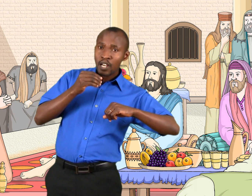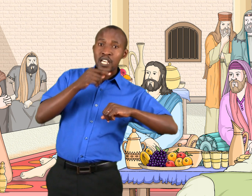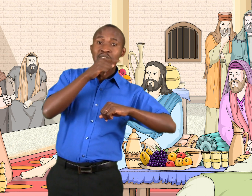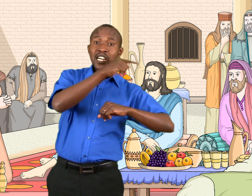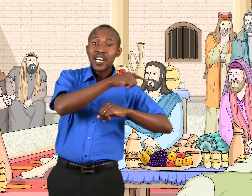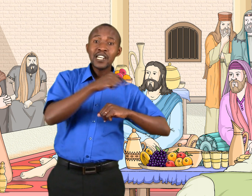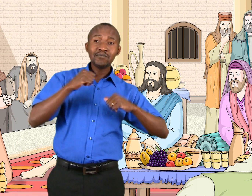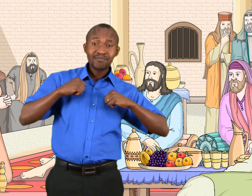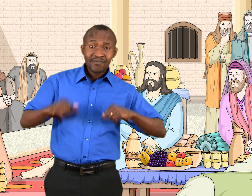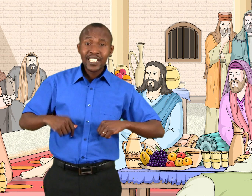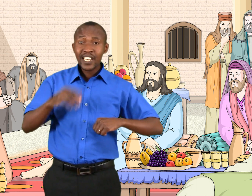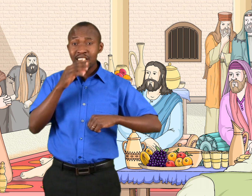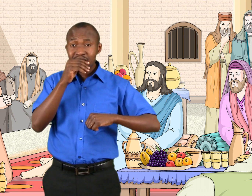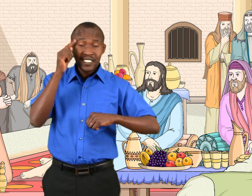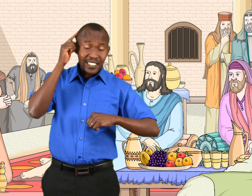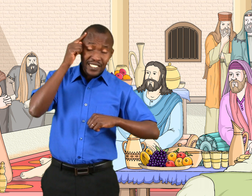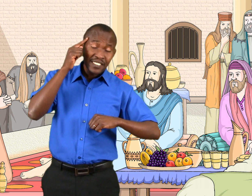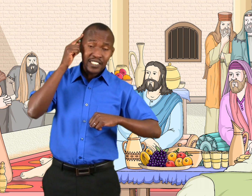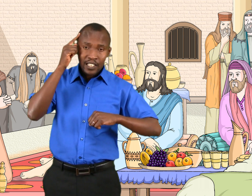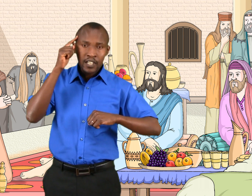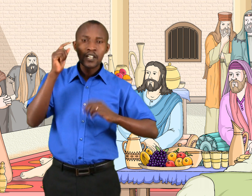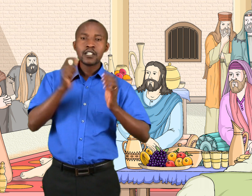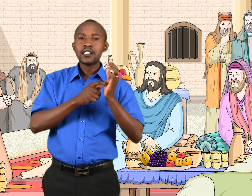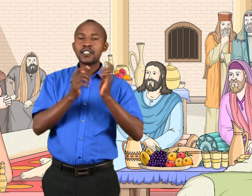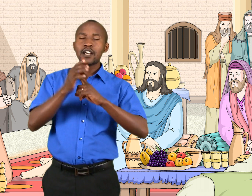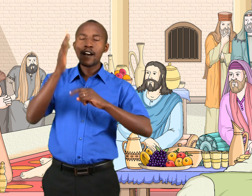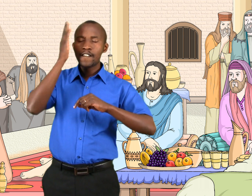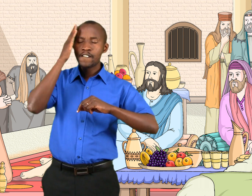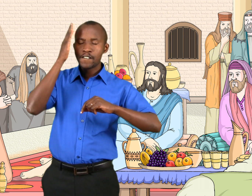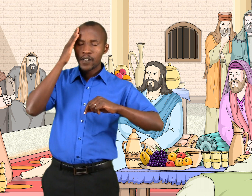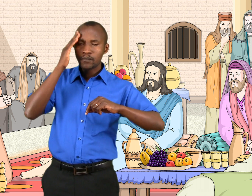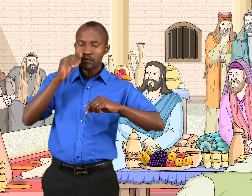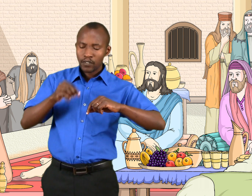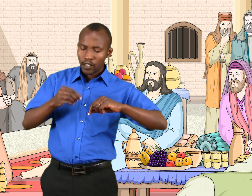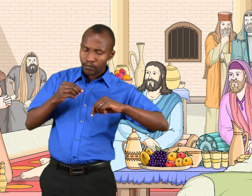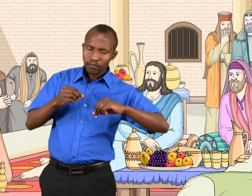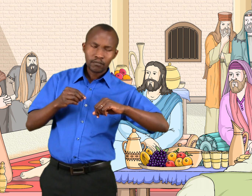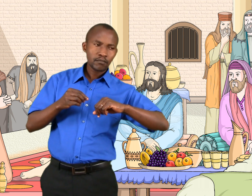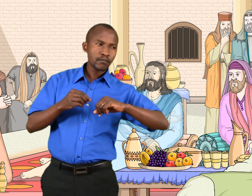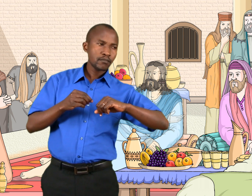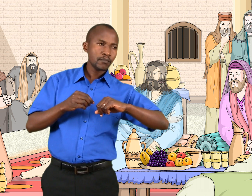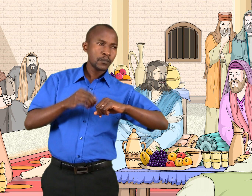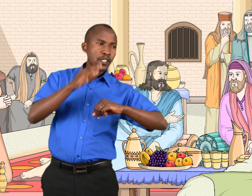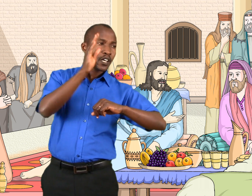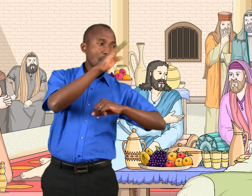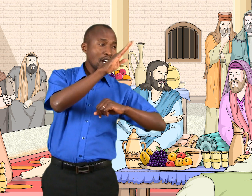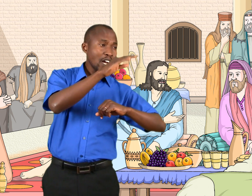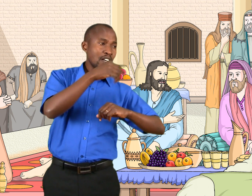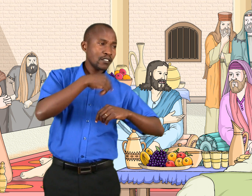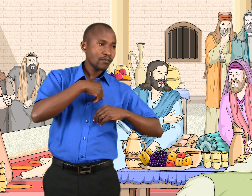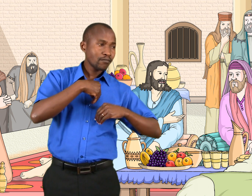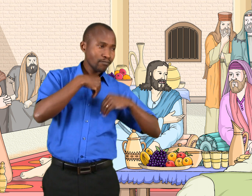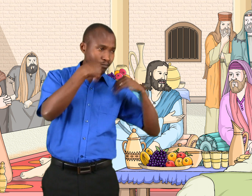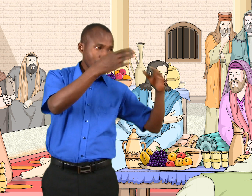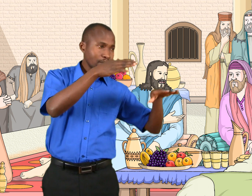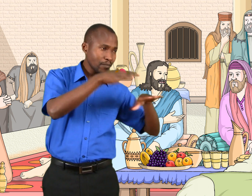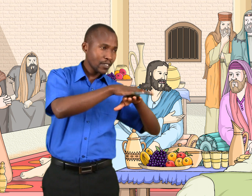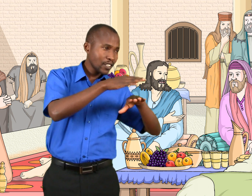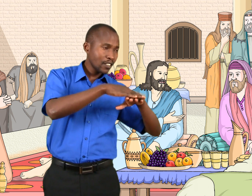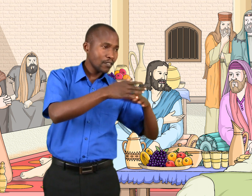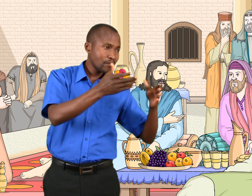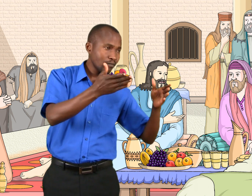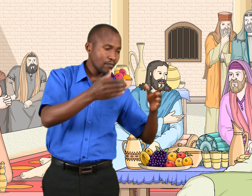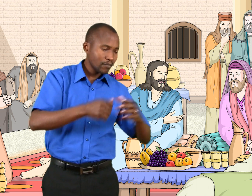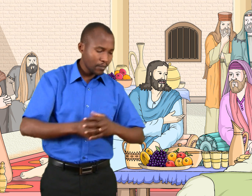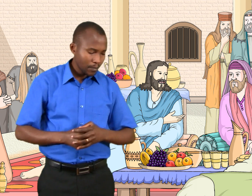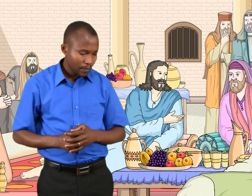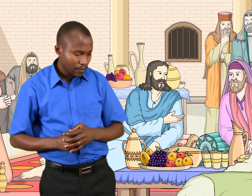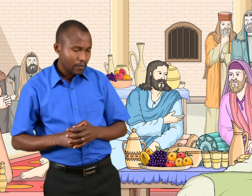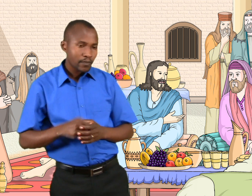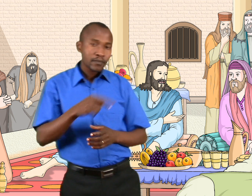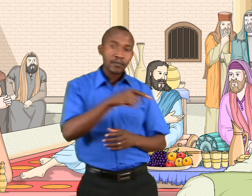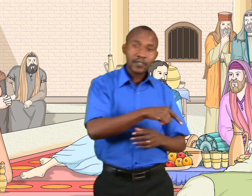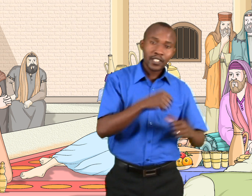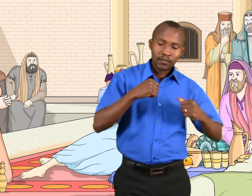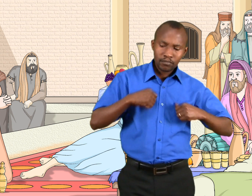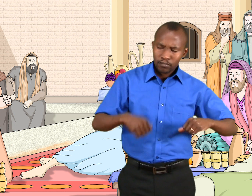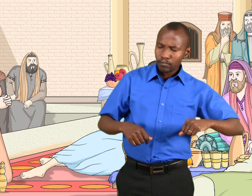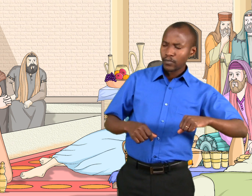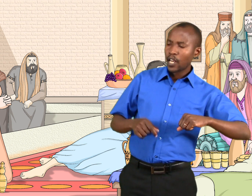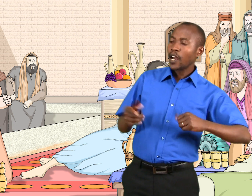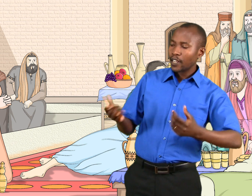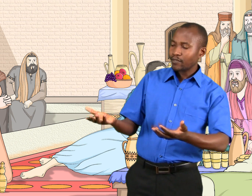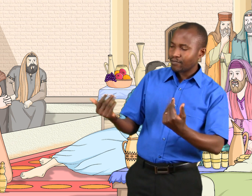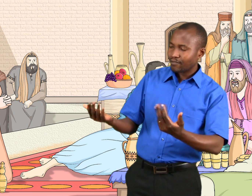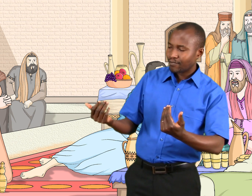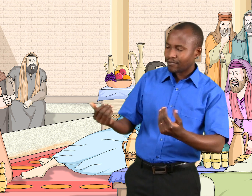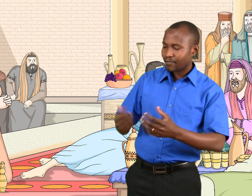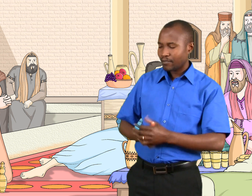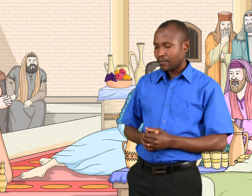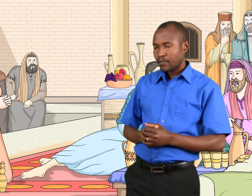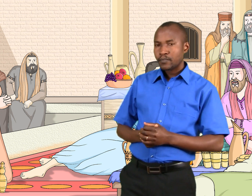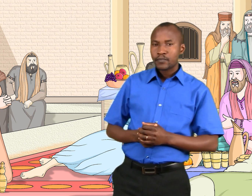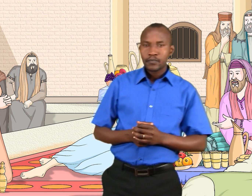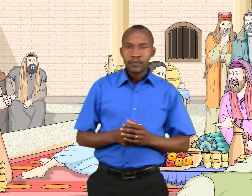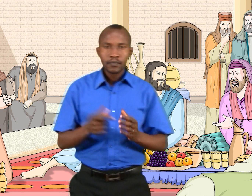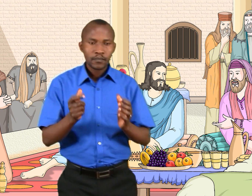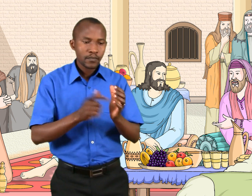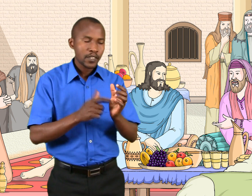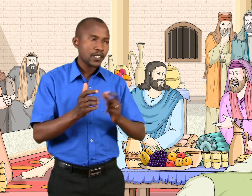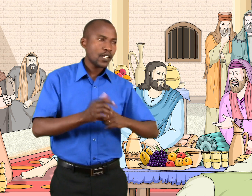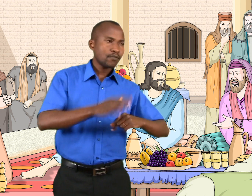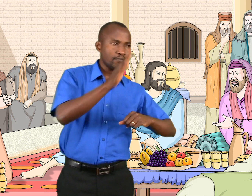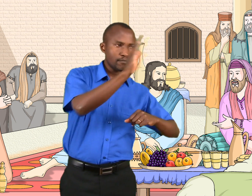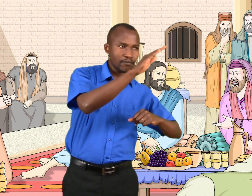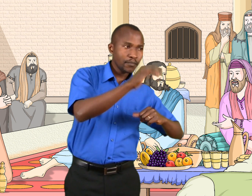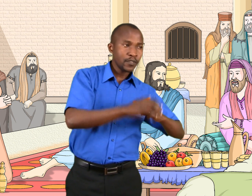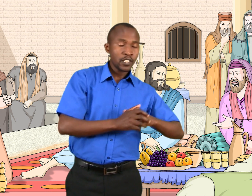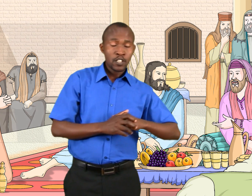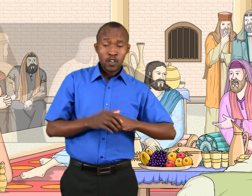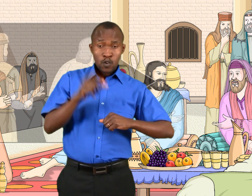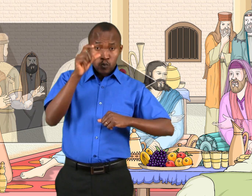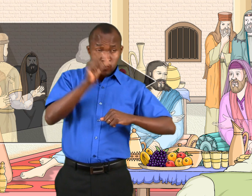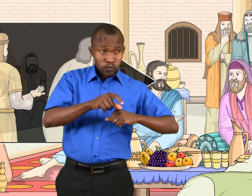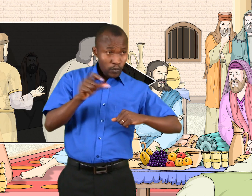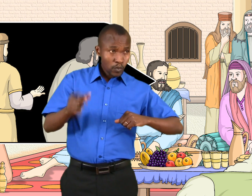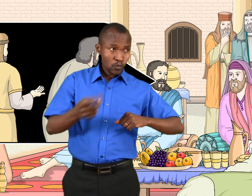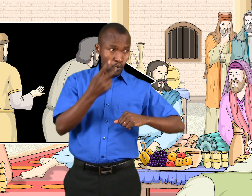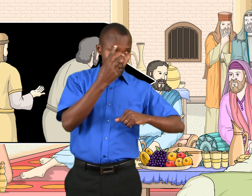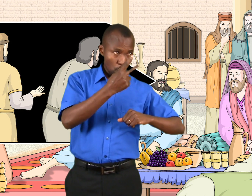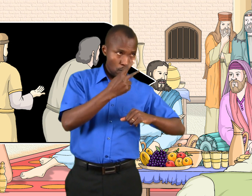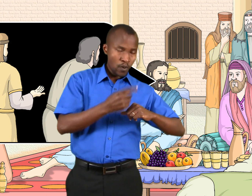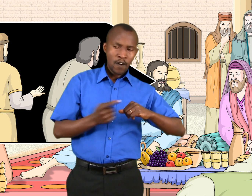But Jesus answered him, “Simon, I have something to tell you.” “Tell me, Teacher,” he said.